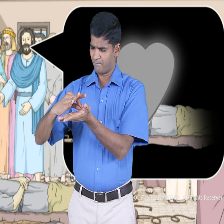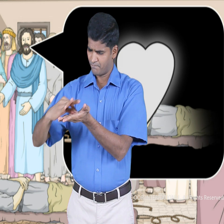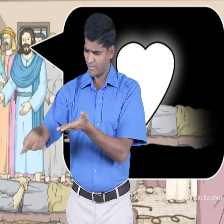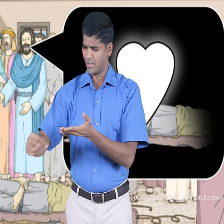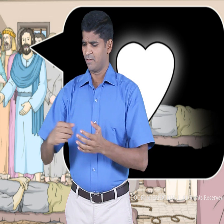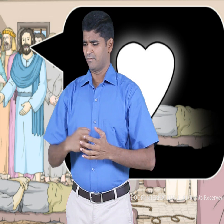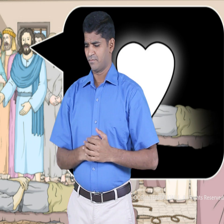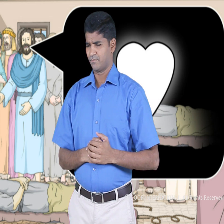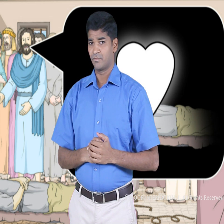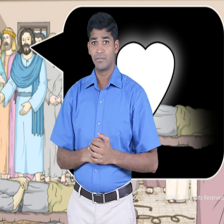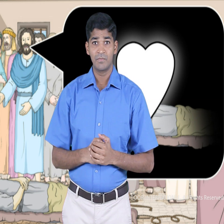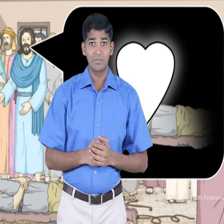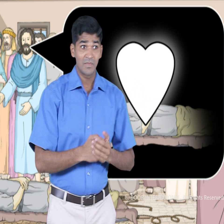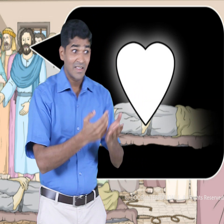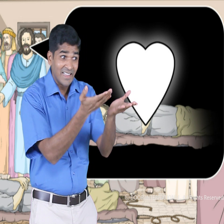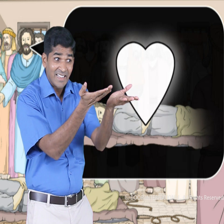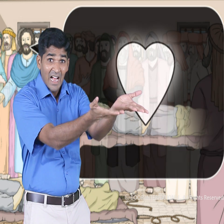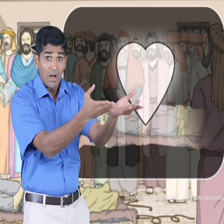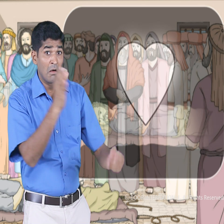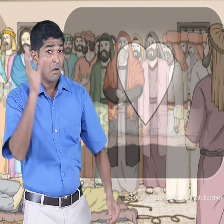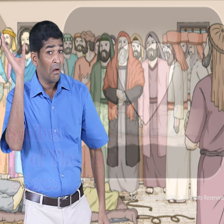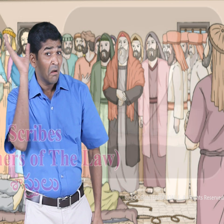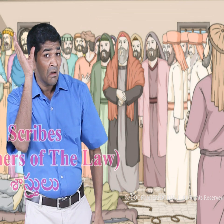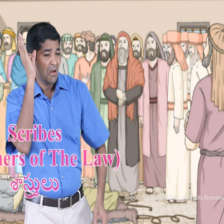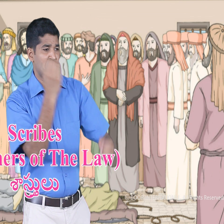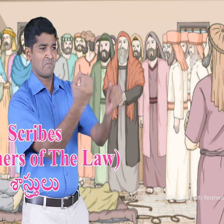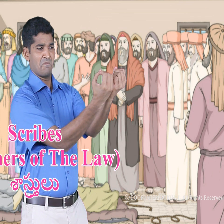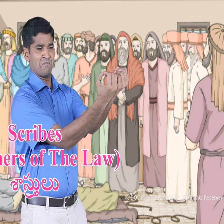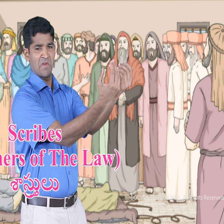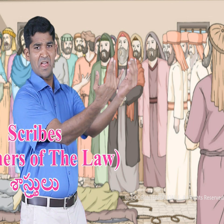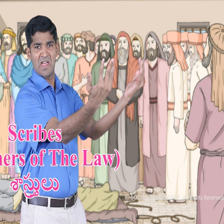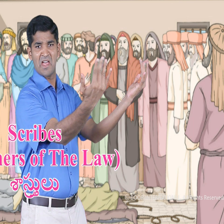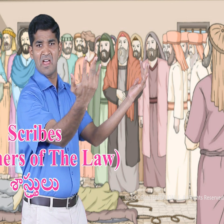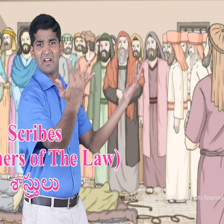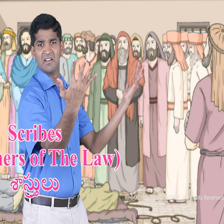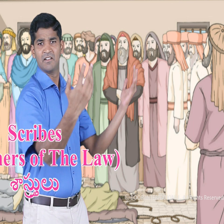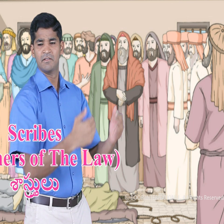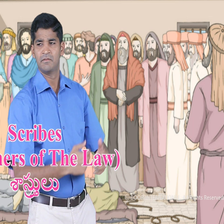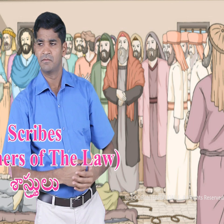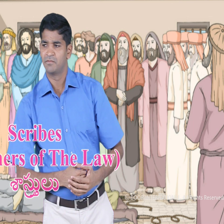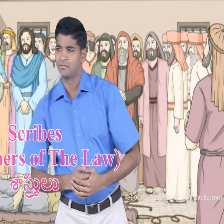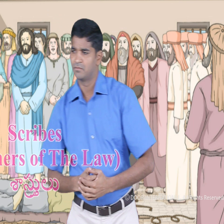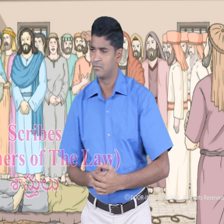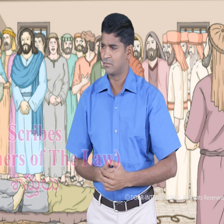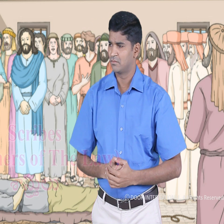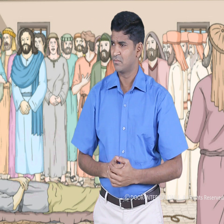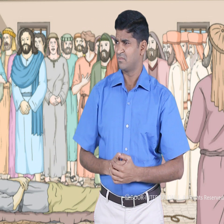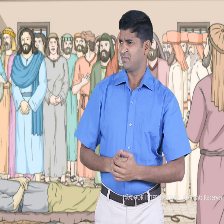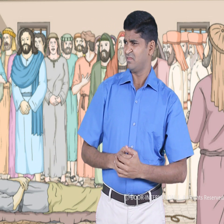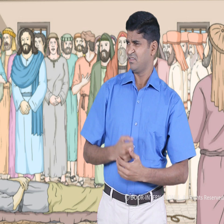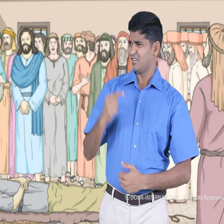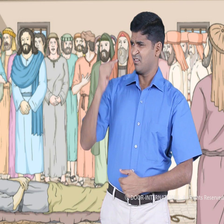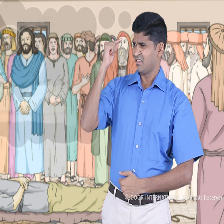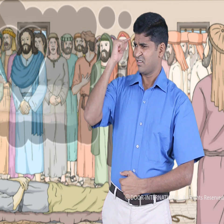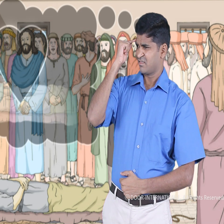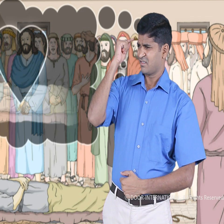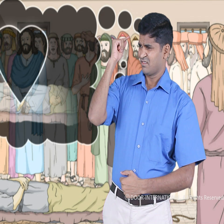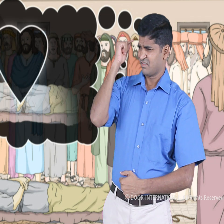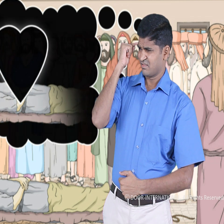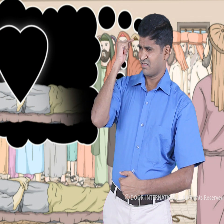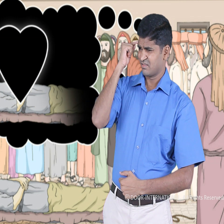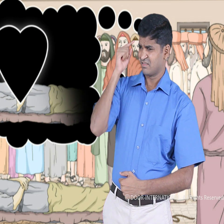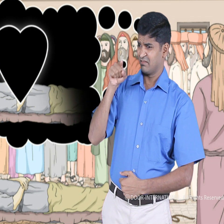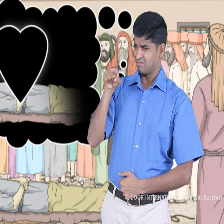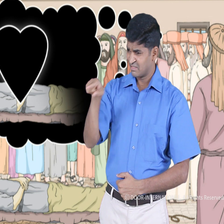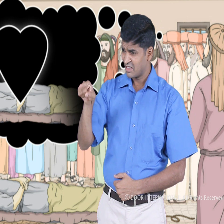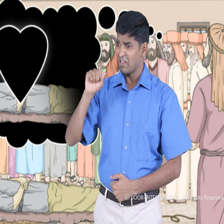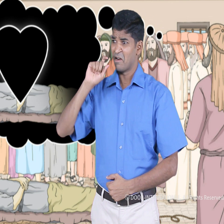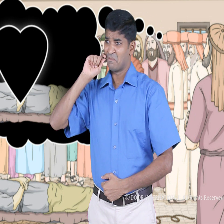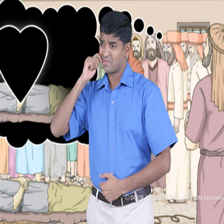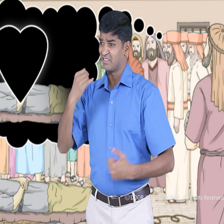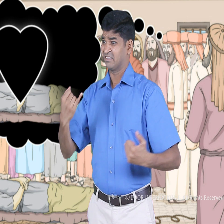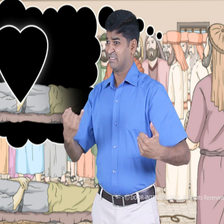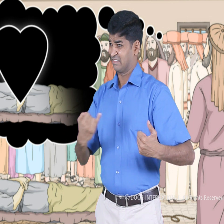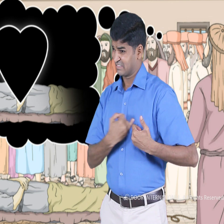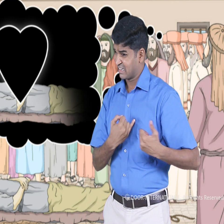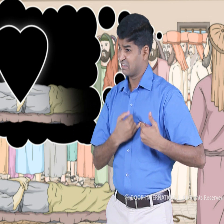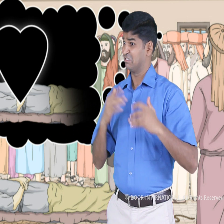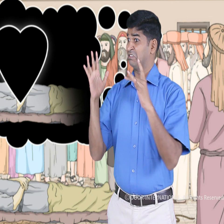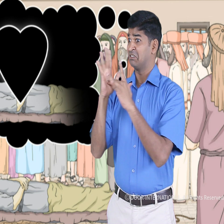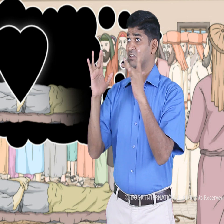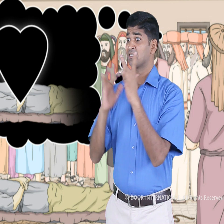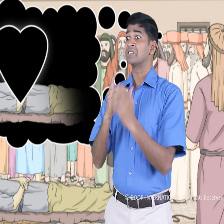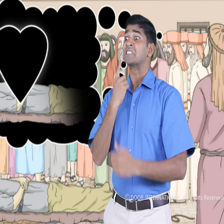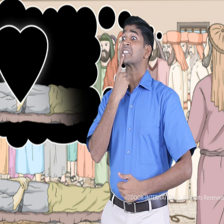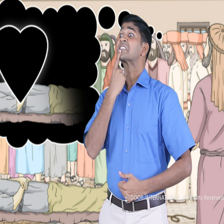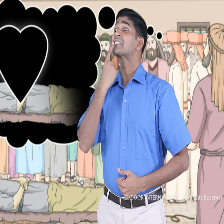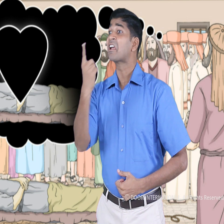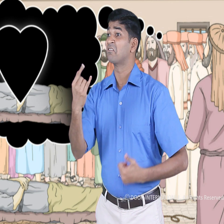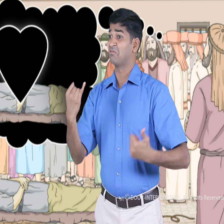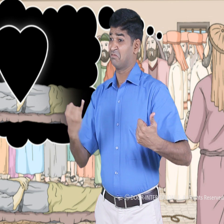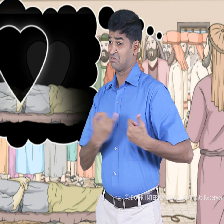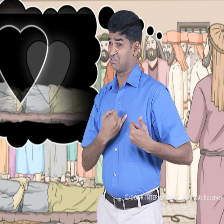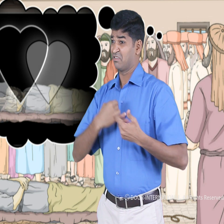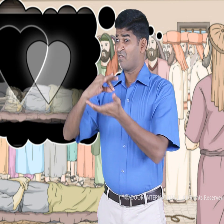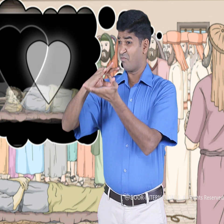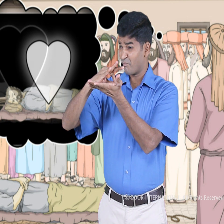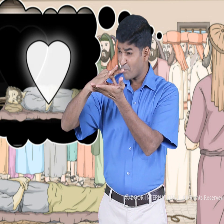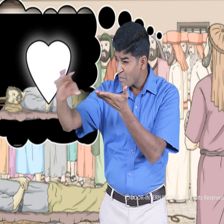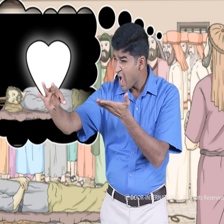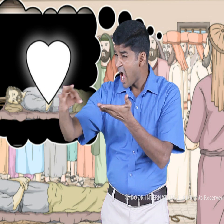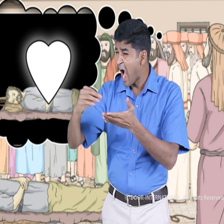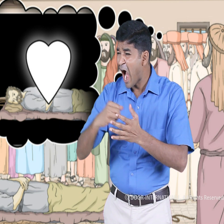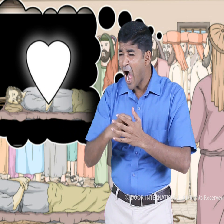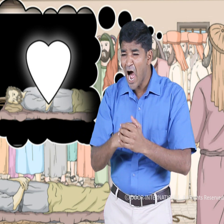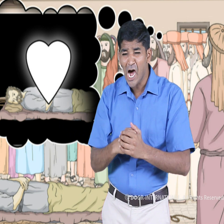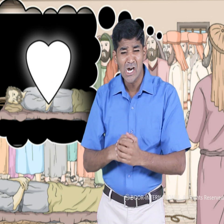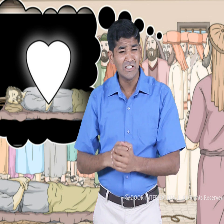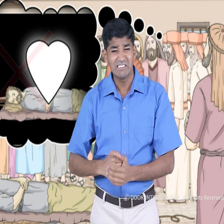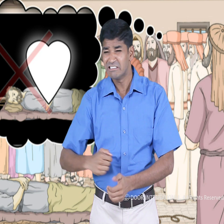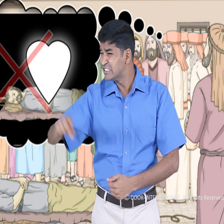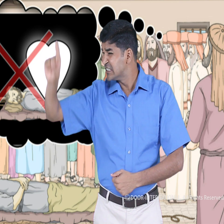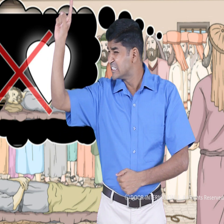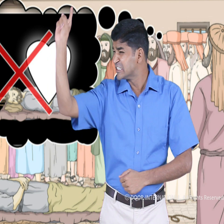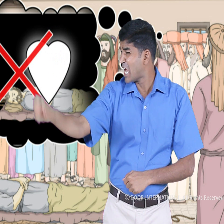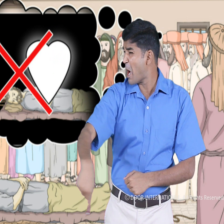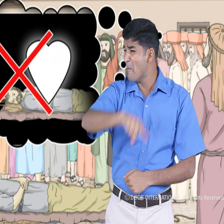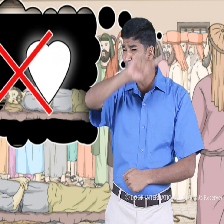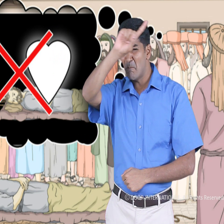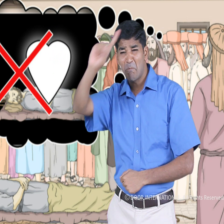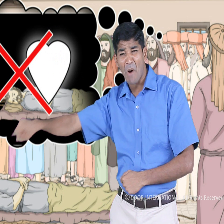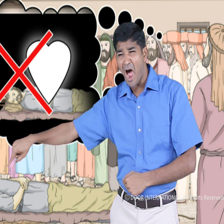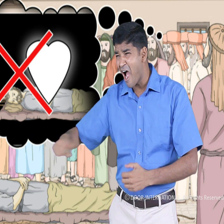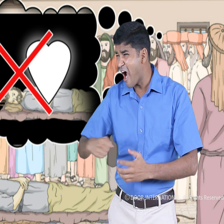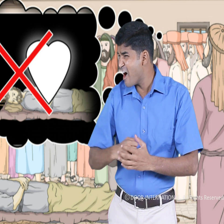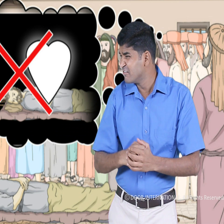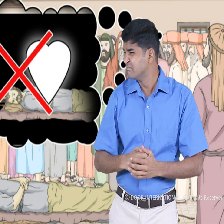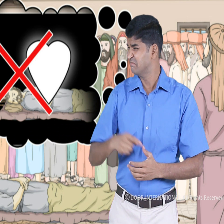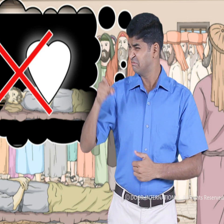But some of the scribes were sitting there and thinking in their hearts, “Why does this man speak like this?